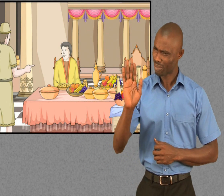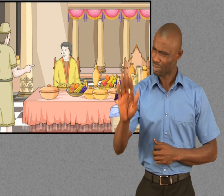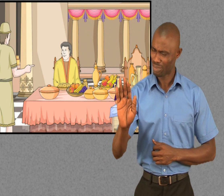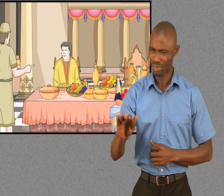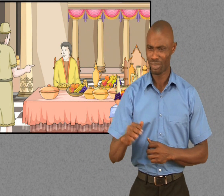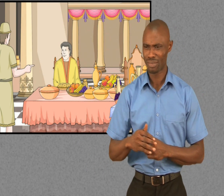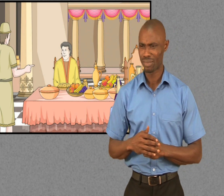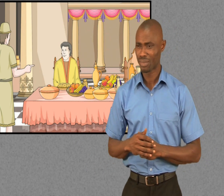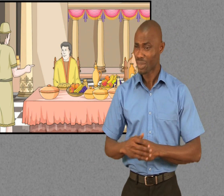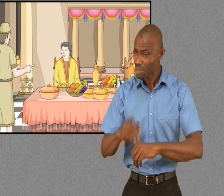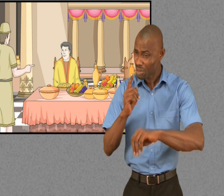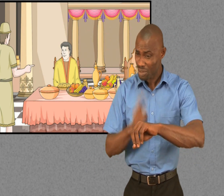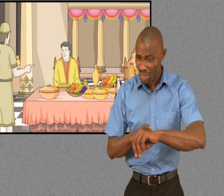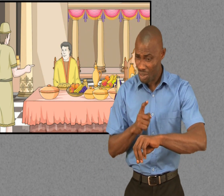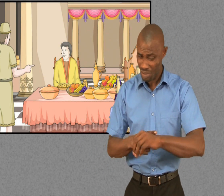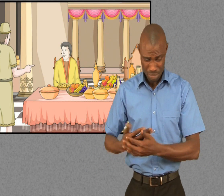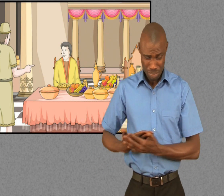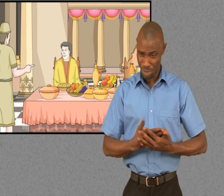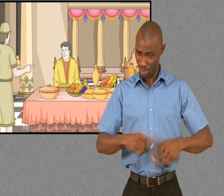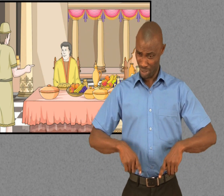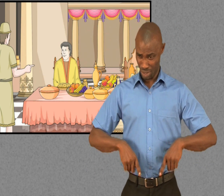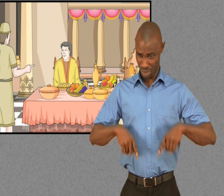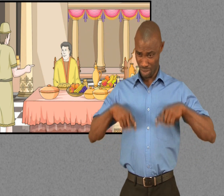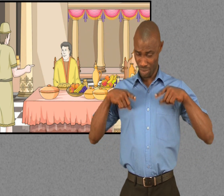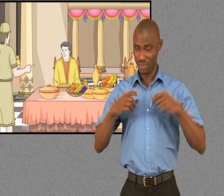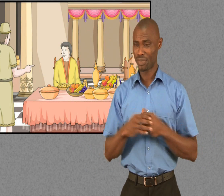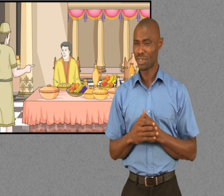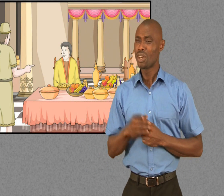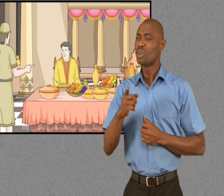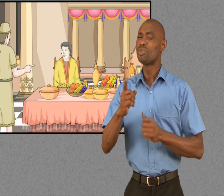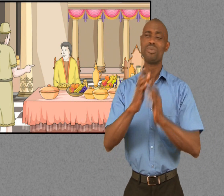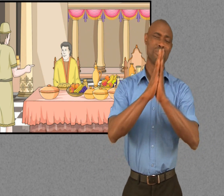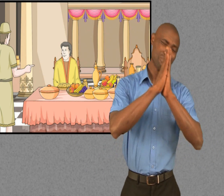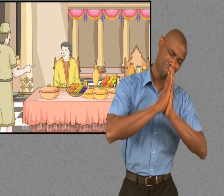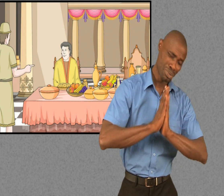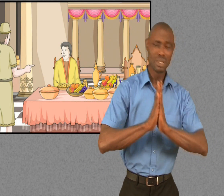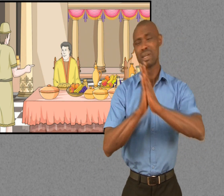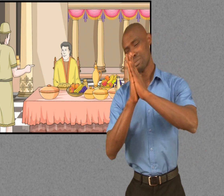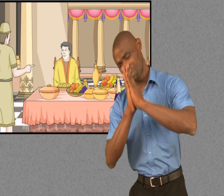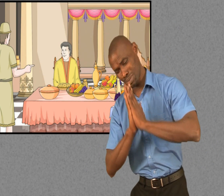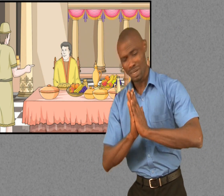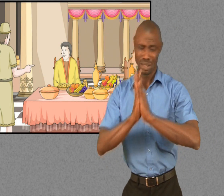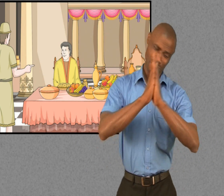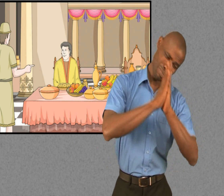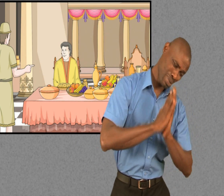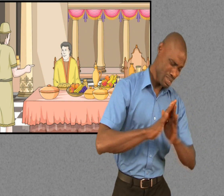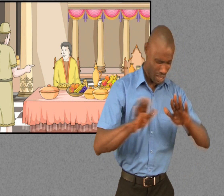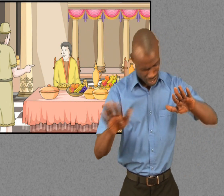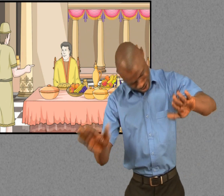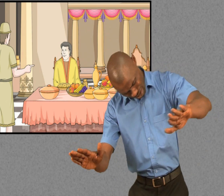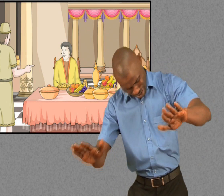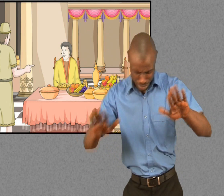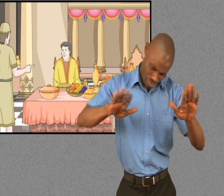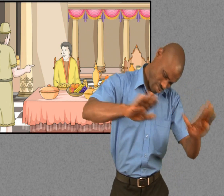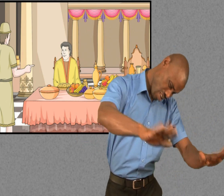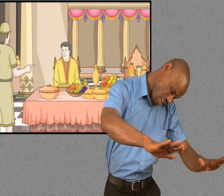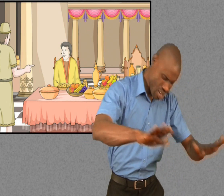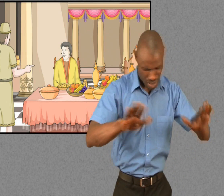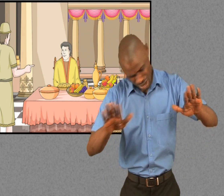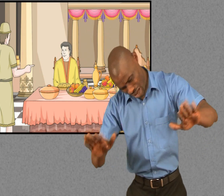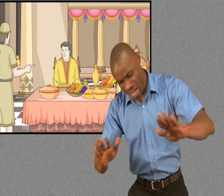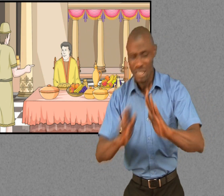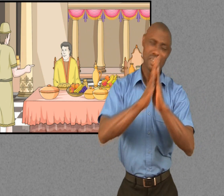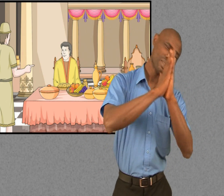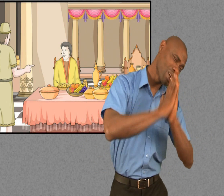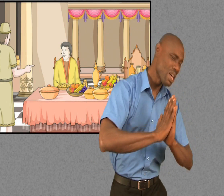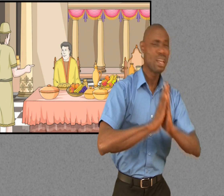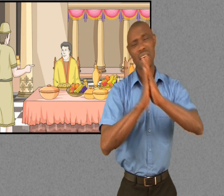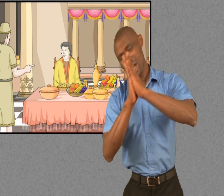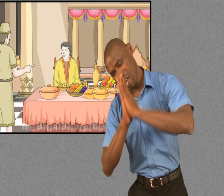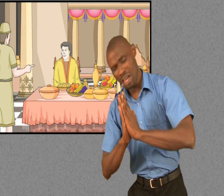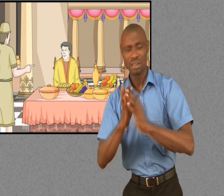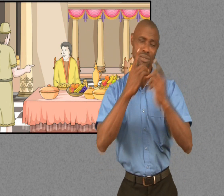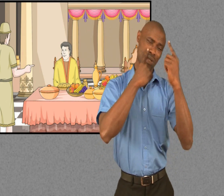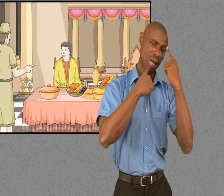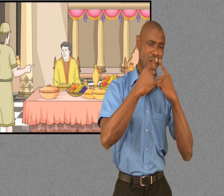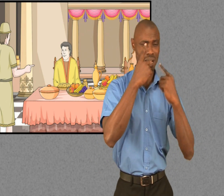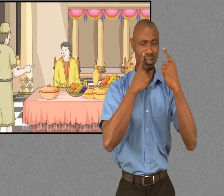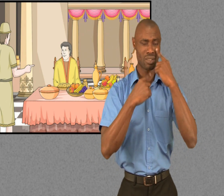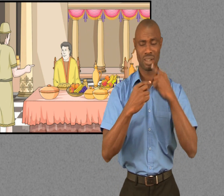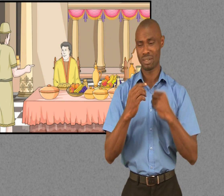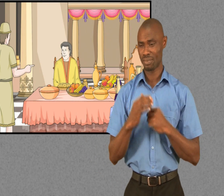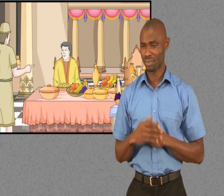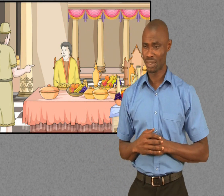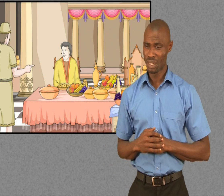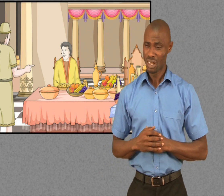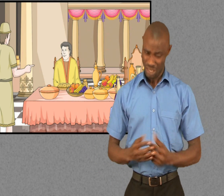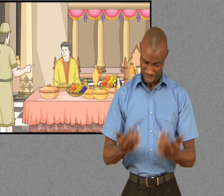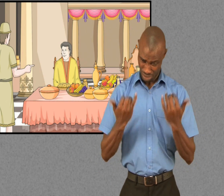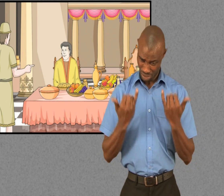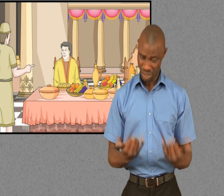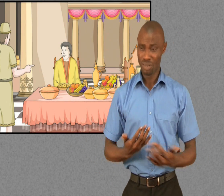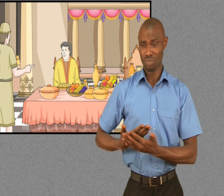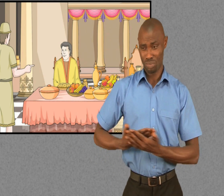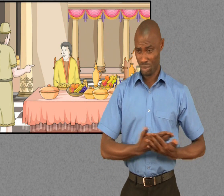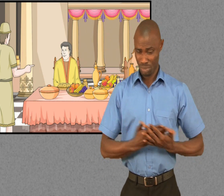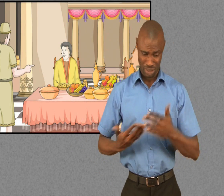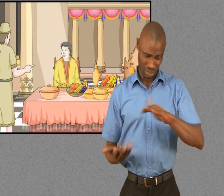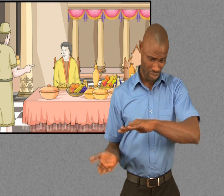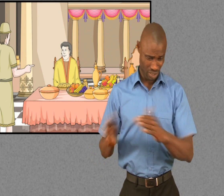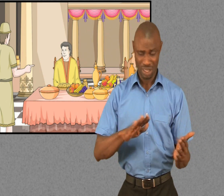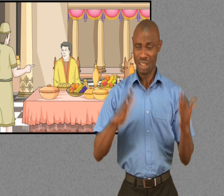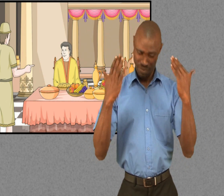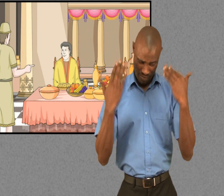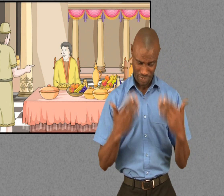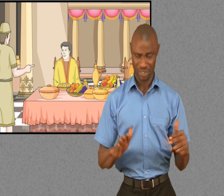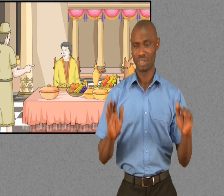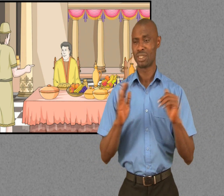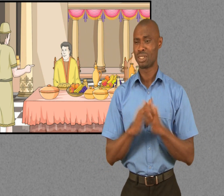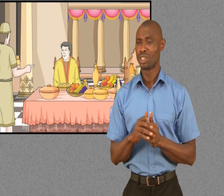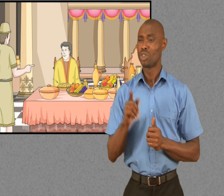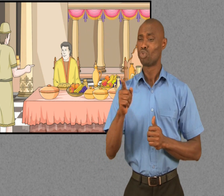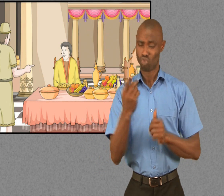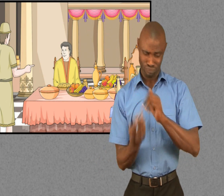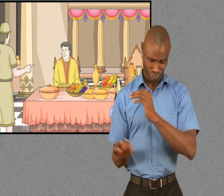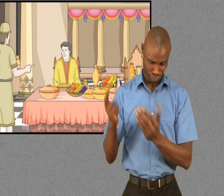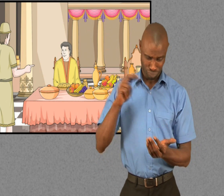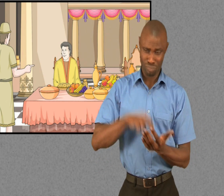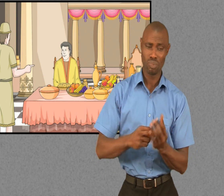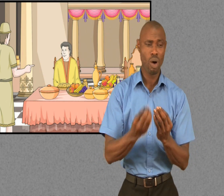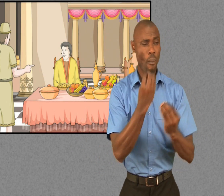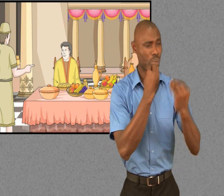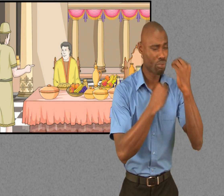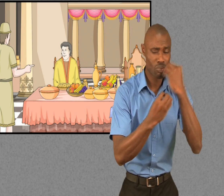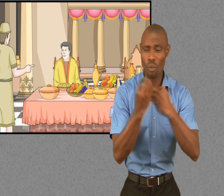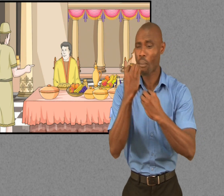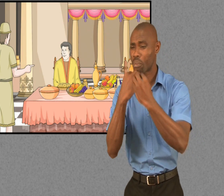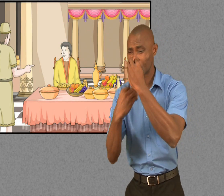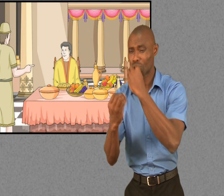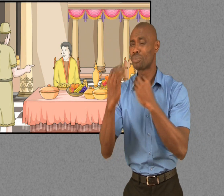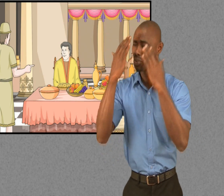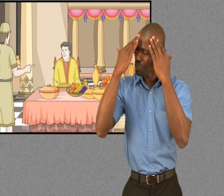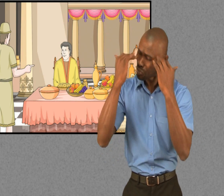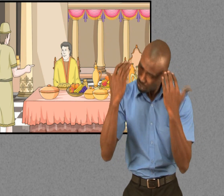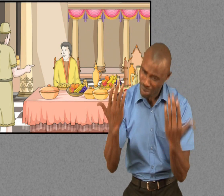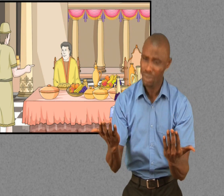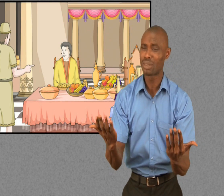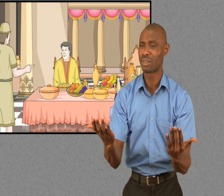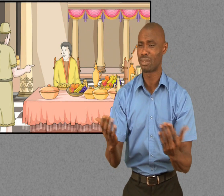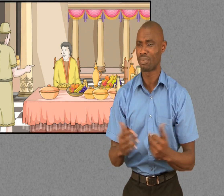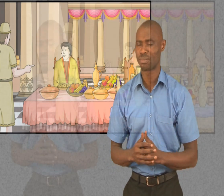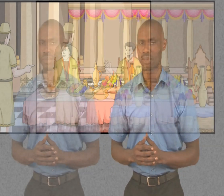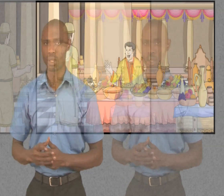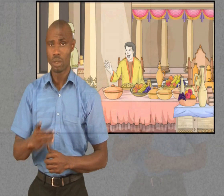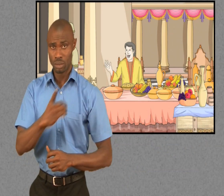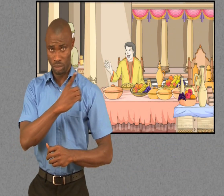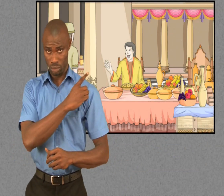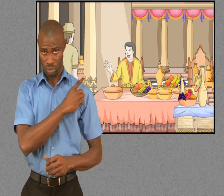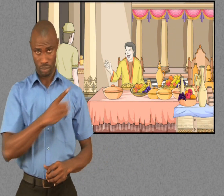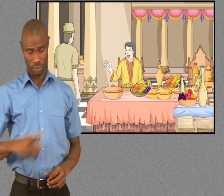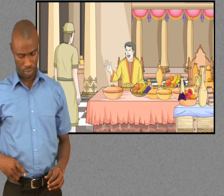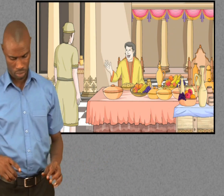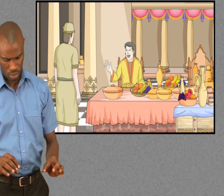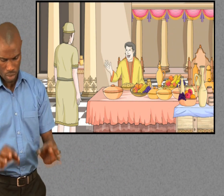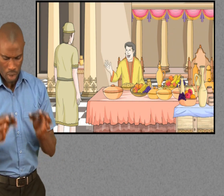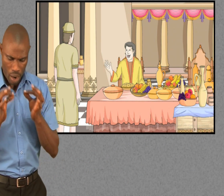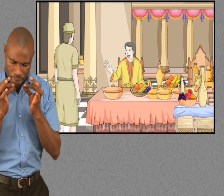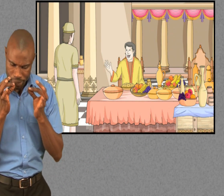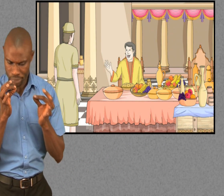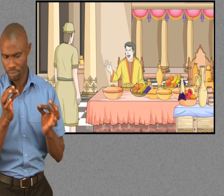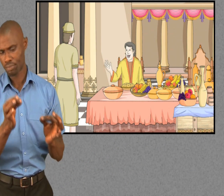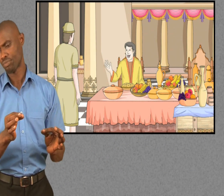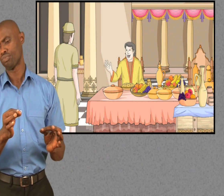“While the child was alive, you fasted and wept, but when he died, you got up and ate.”